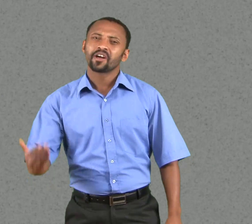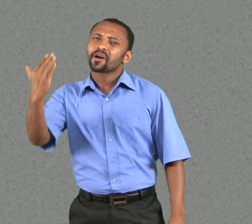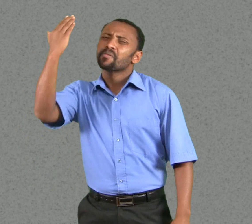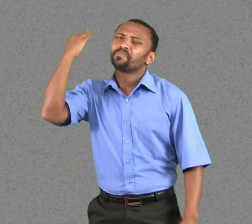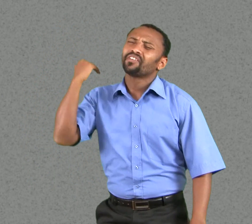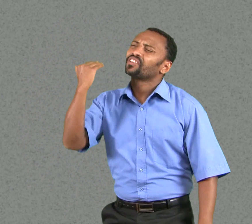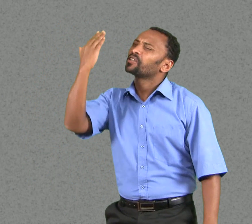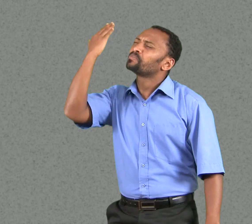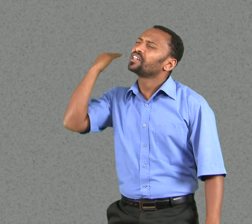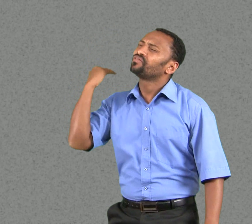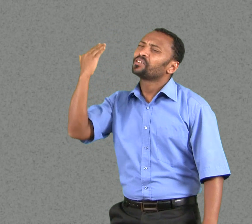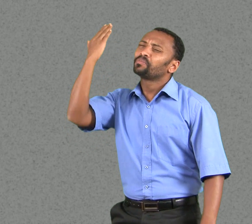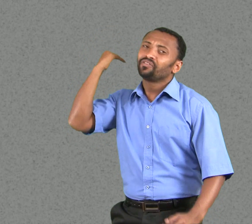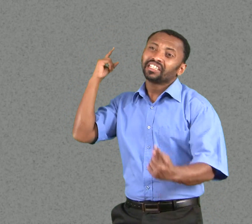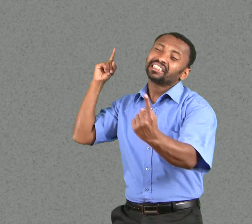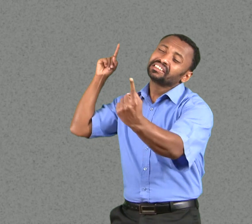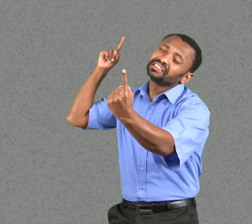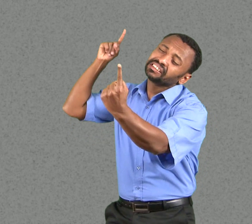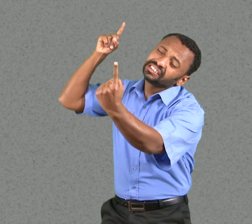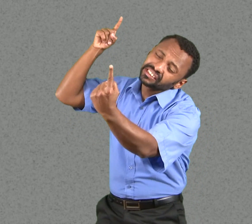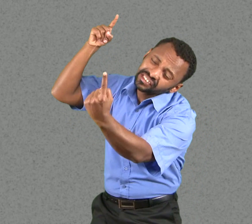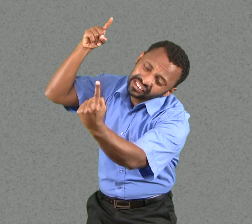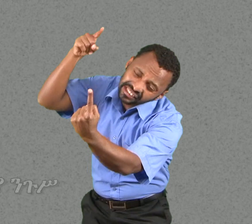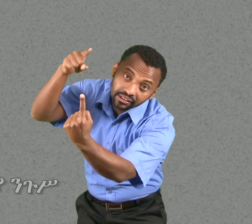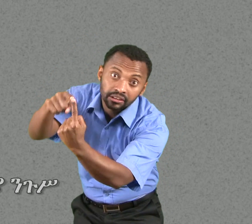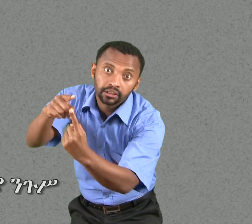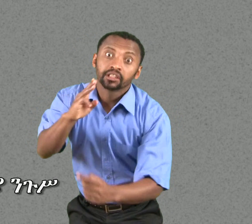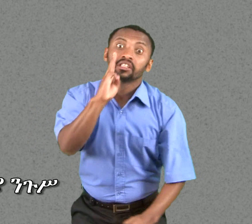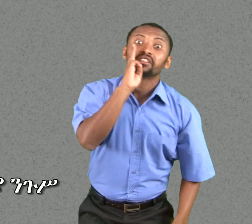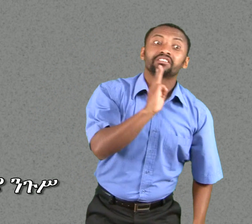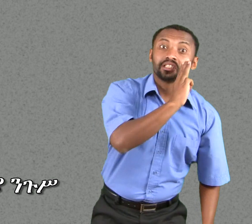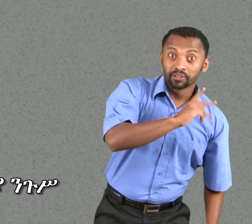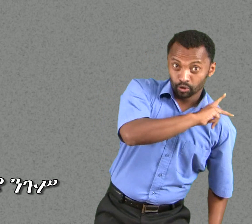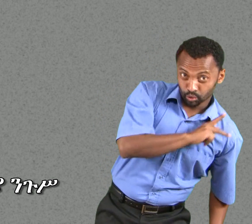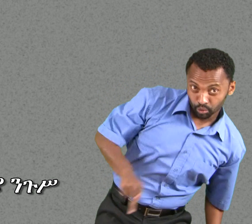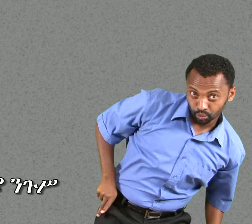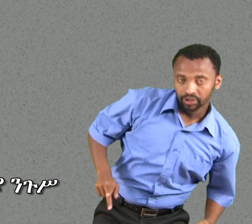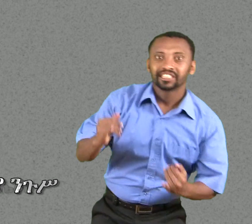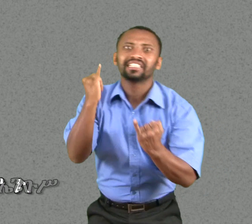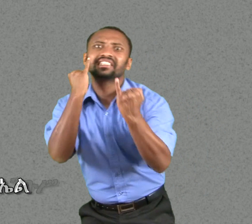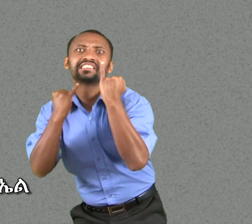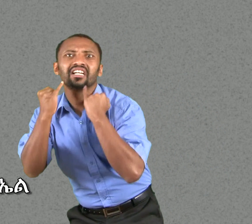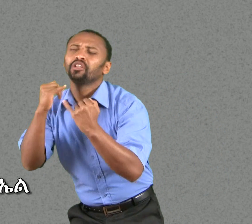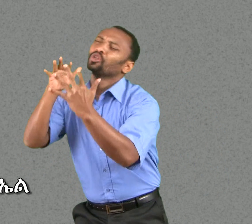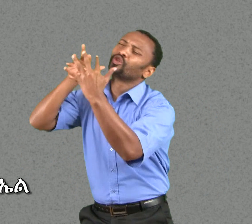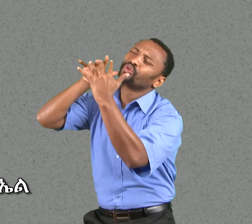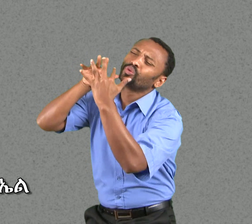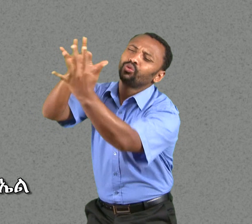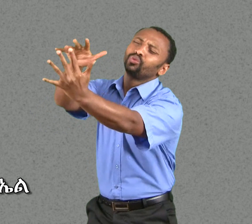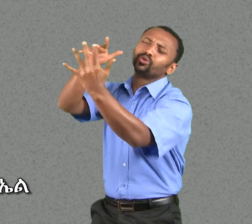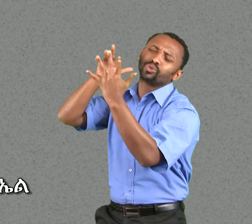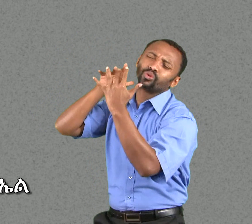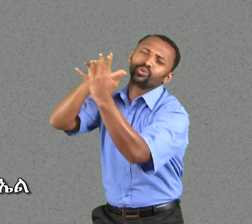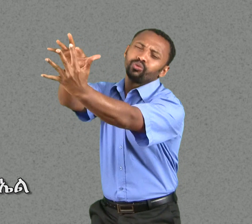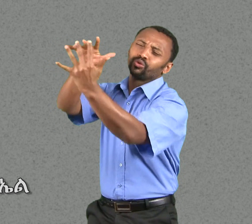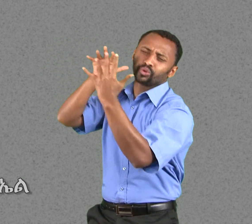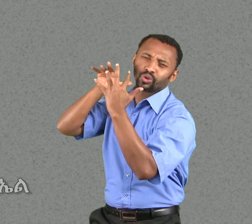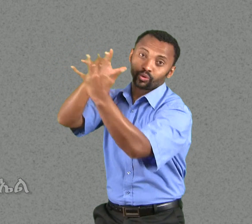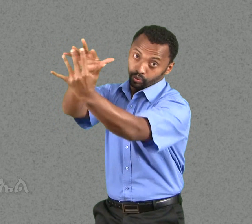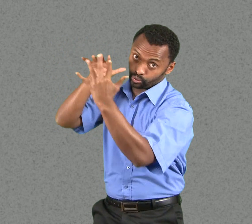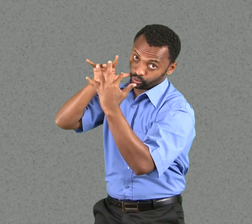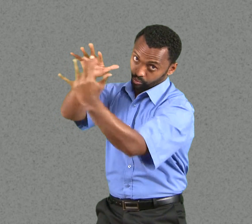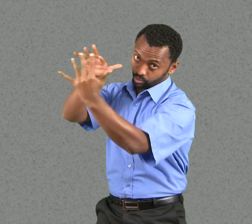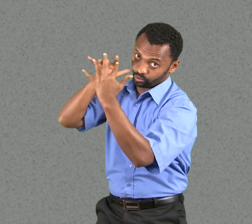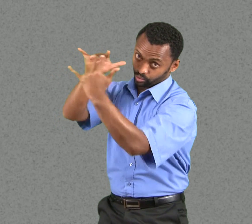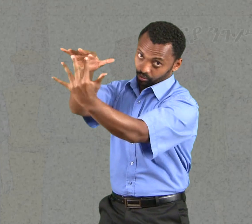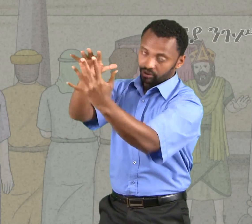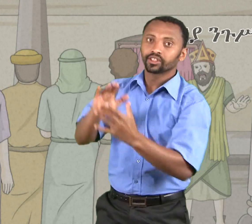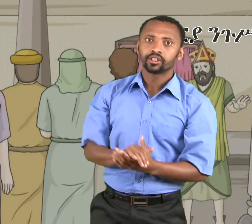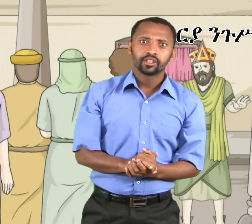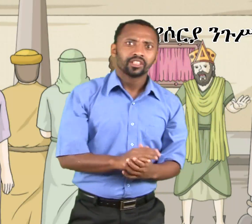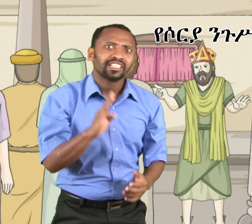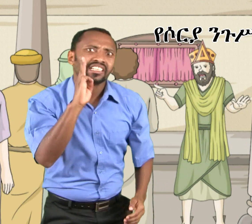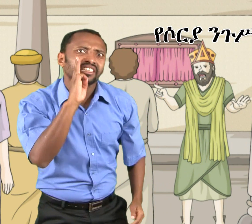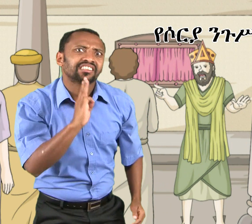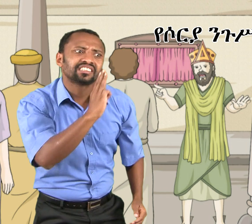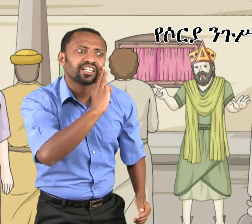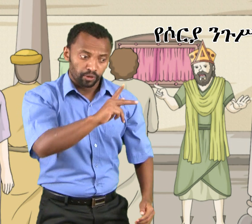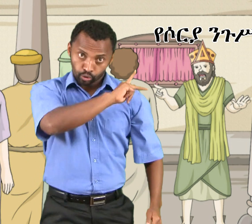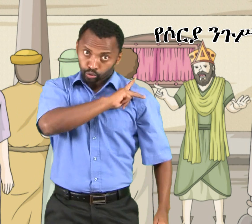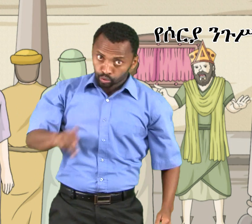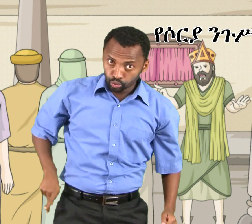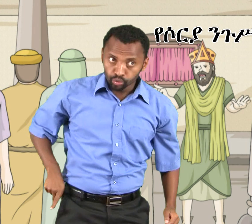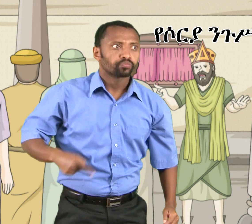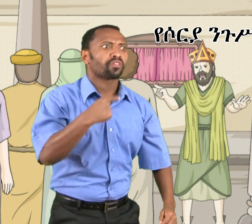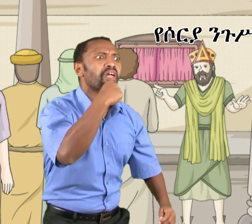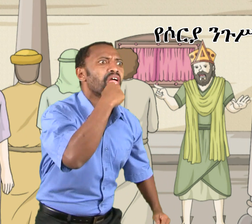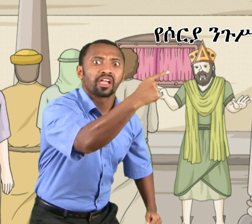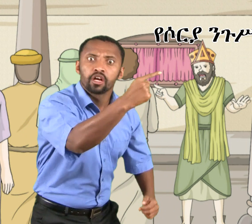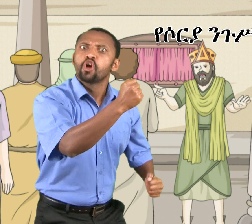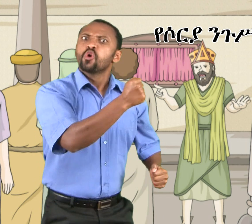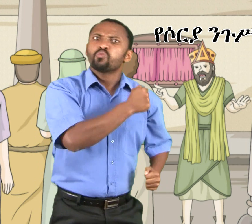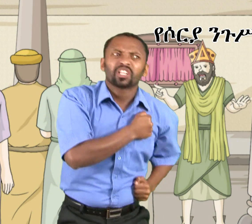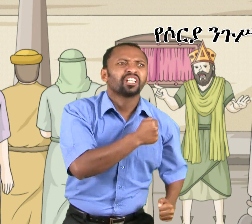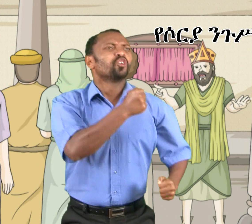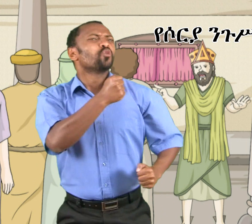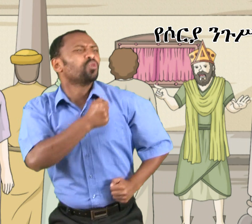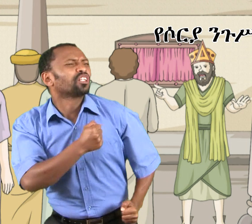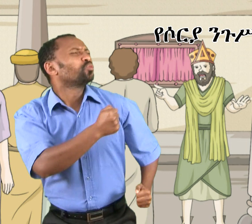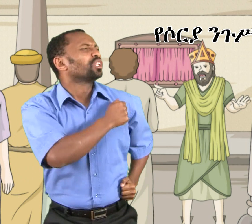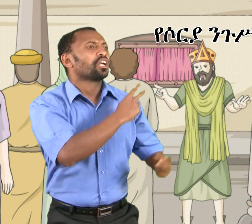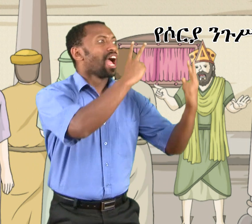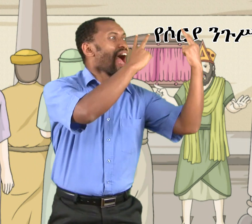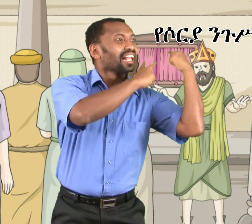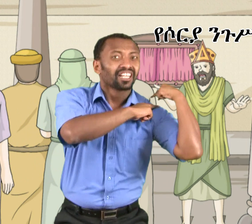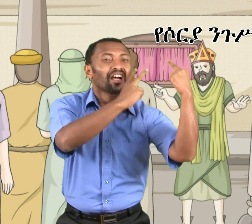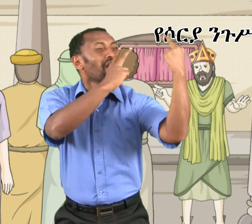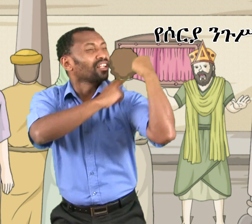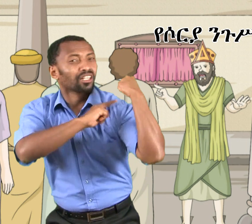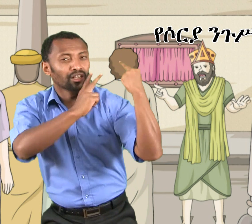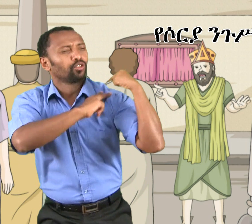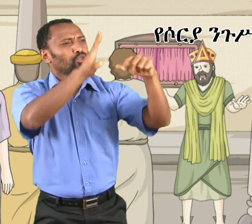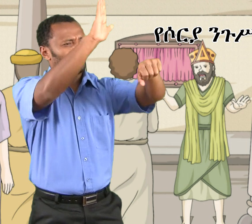Now the king of Aram was at war against Israel.